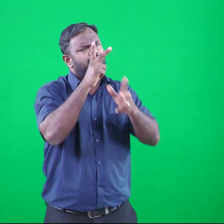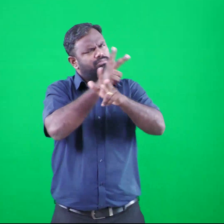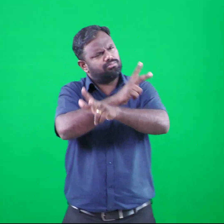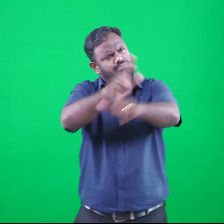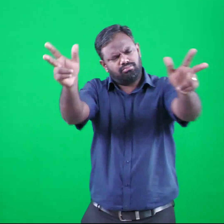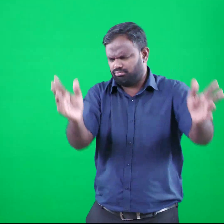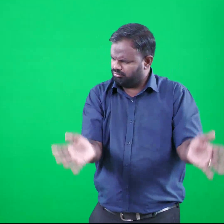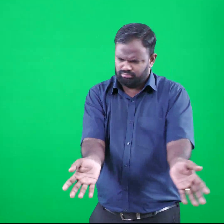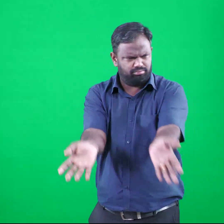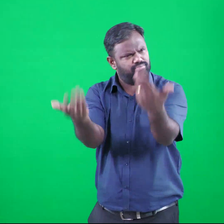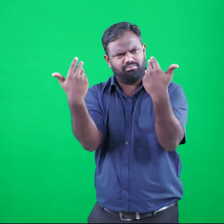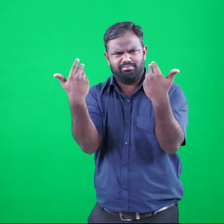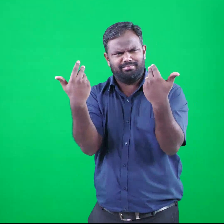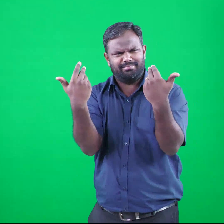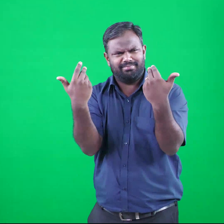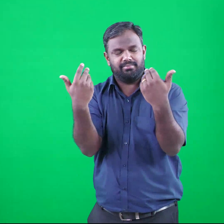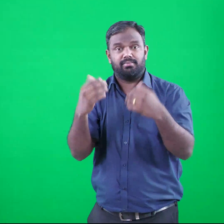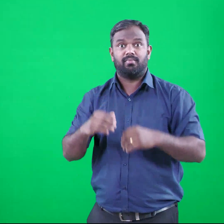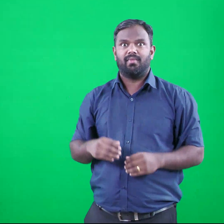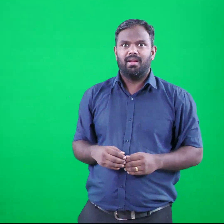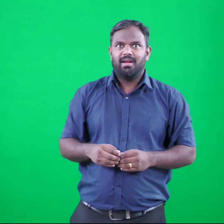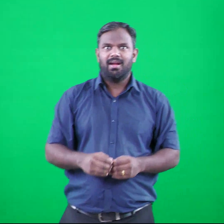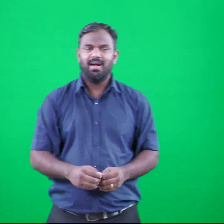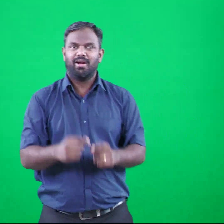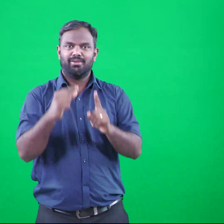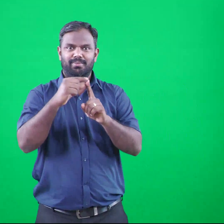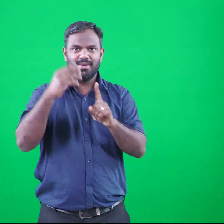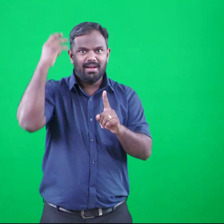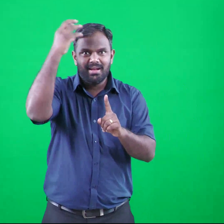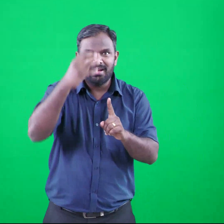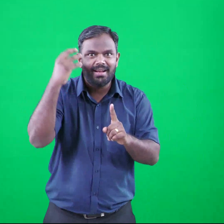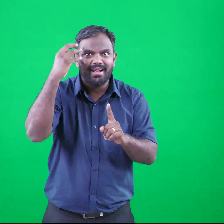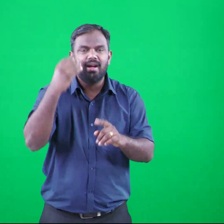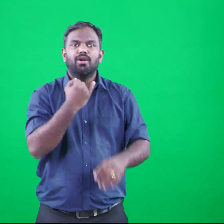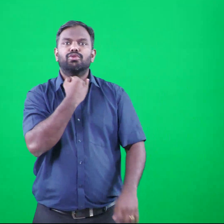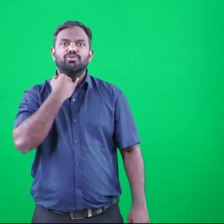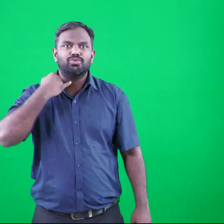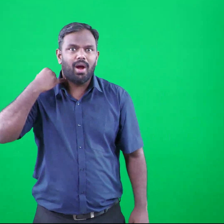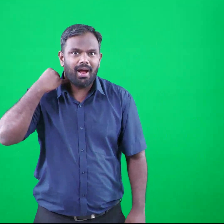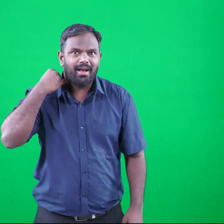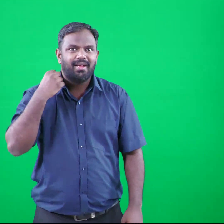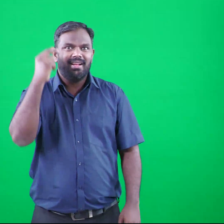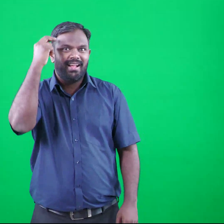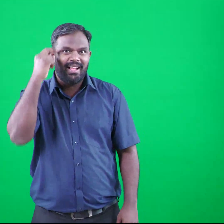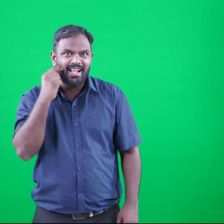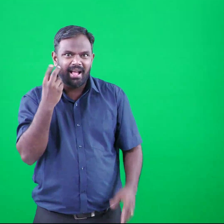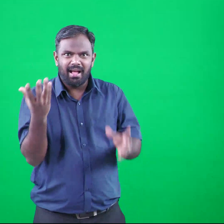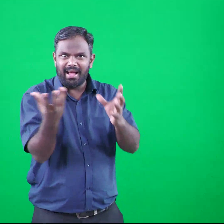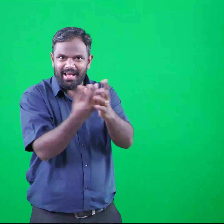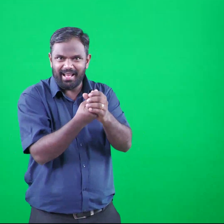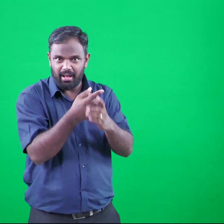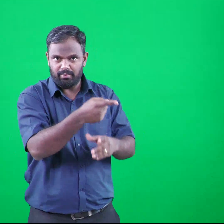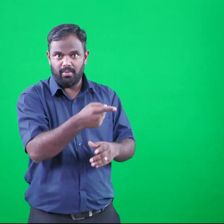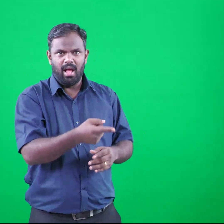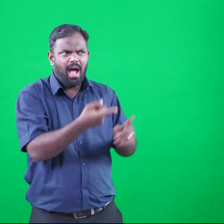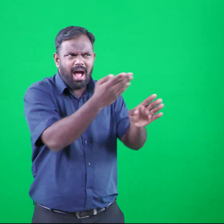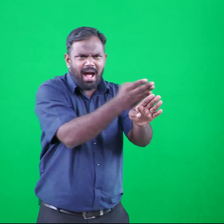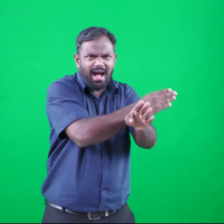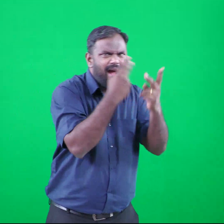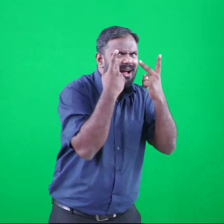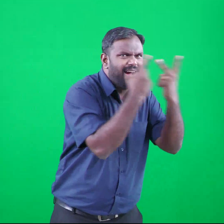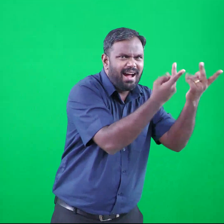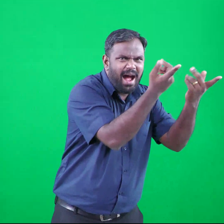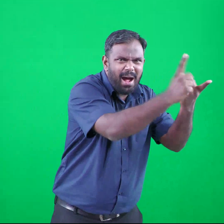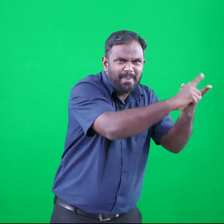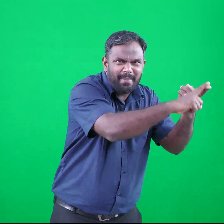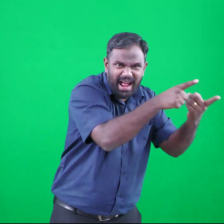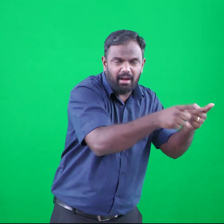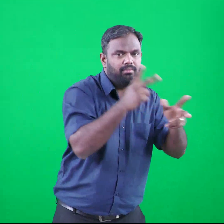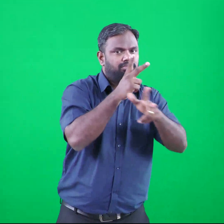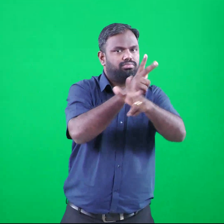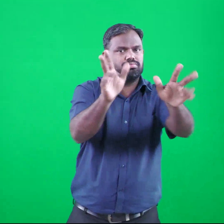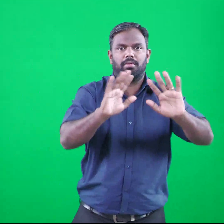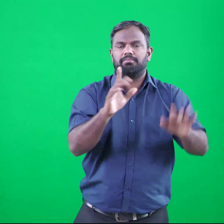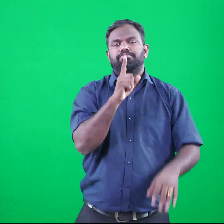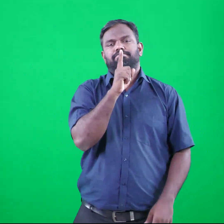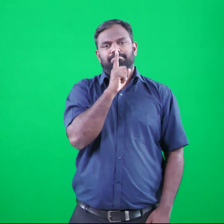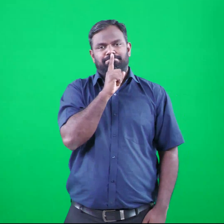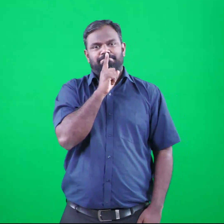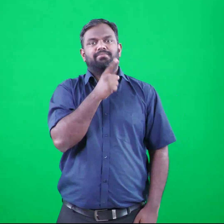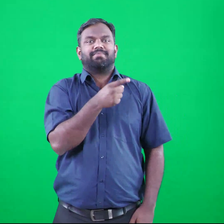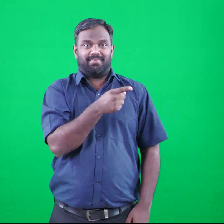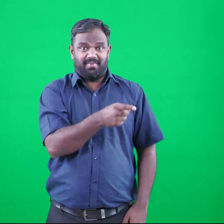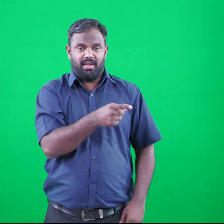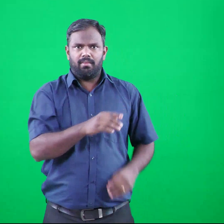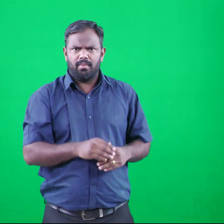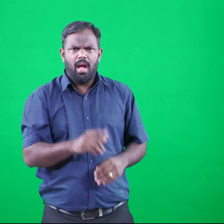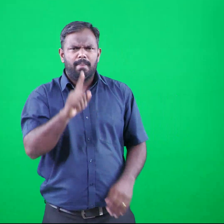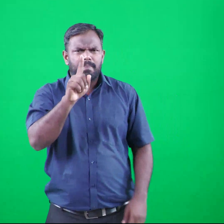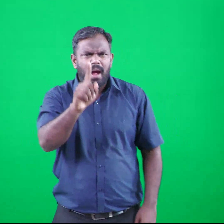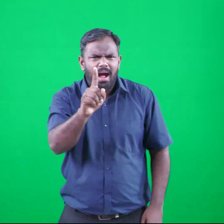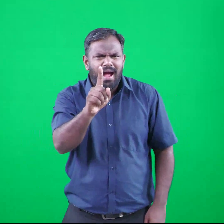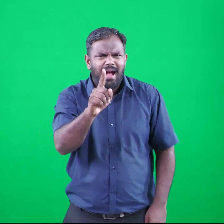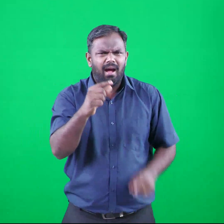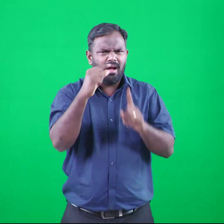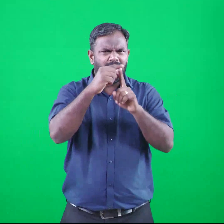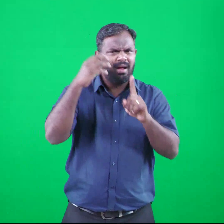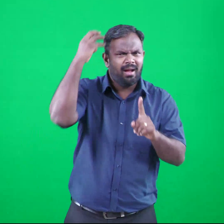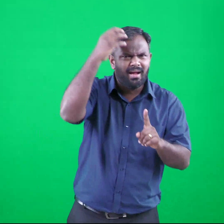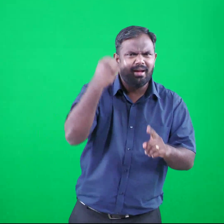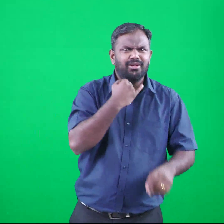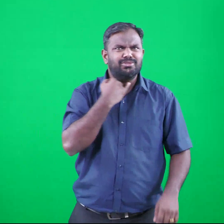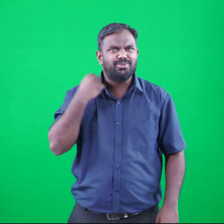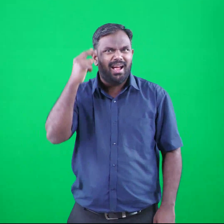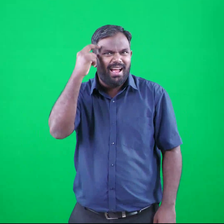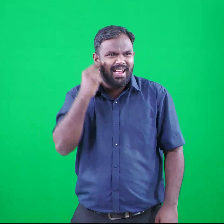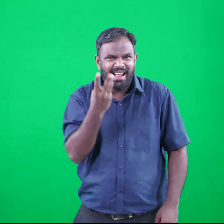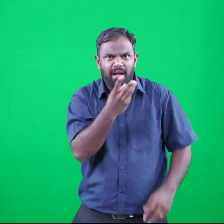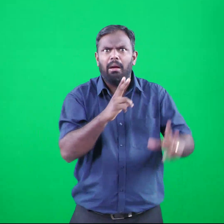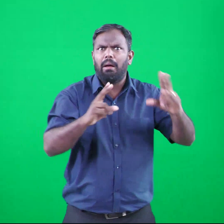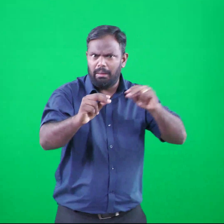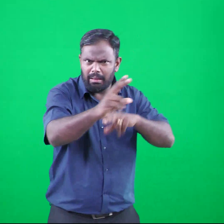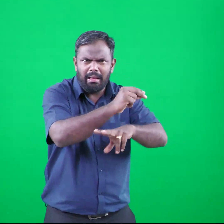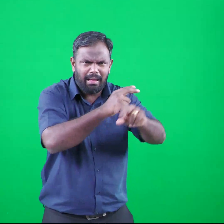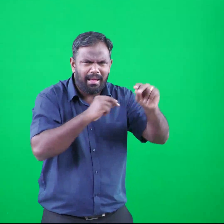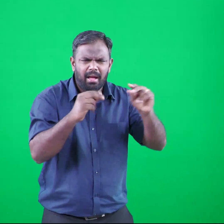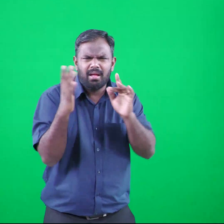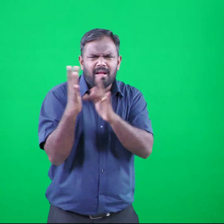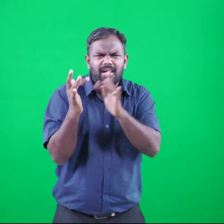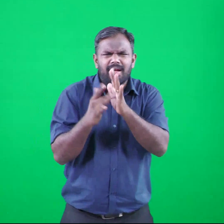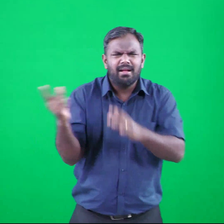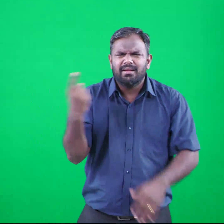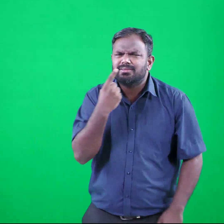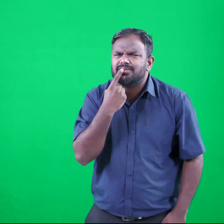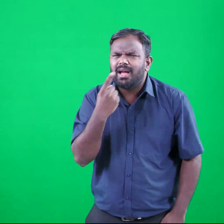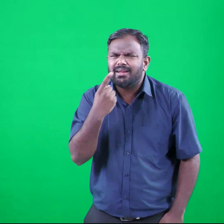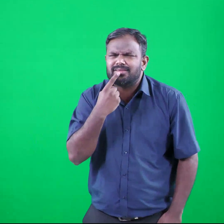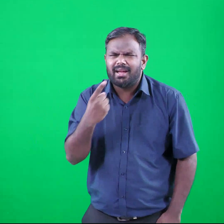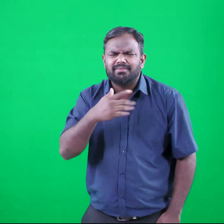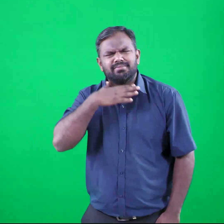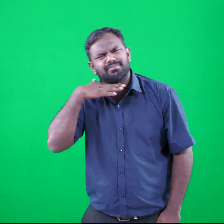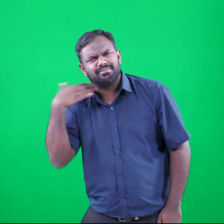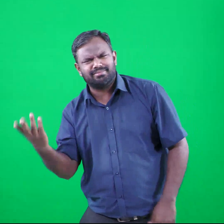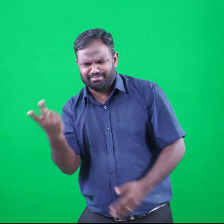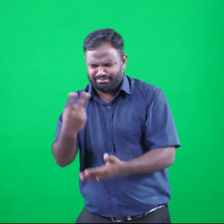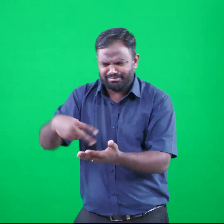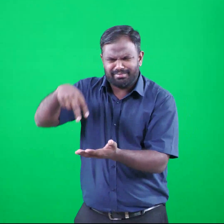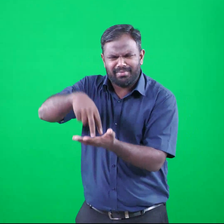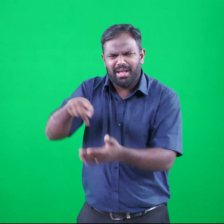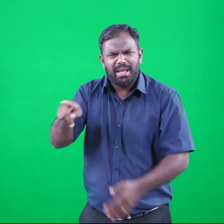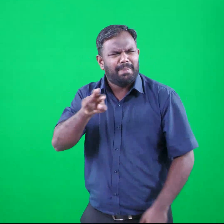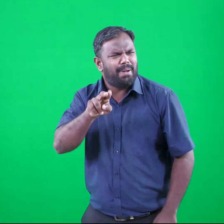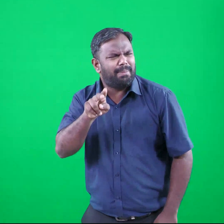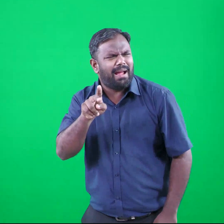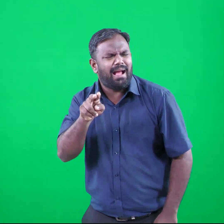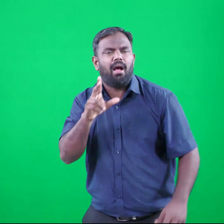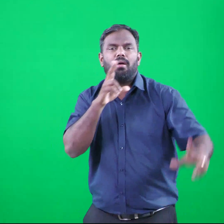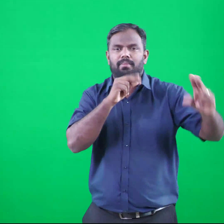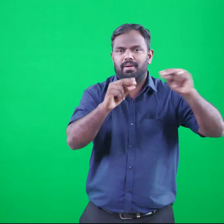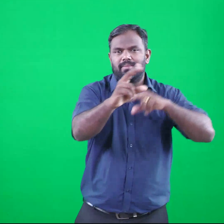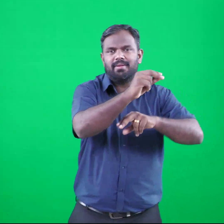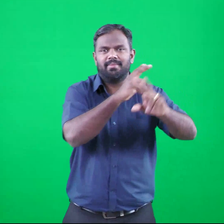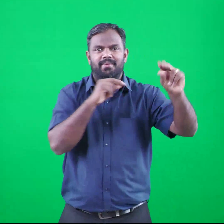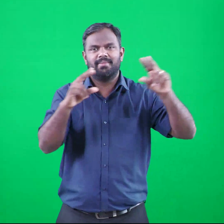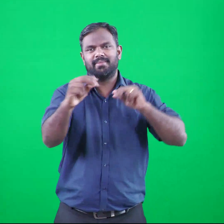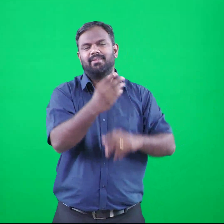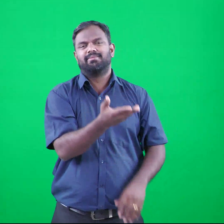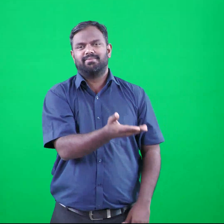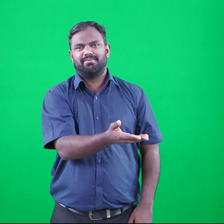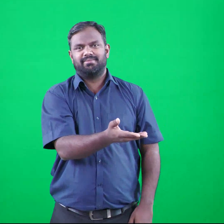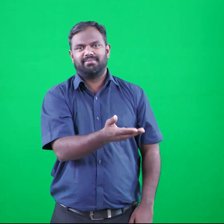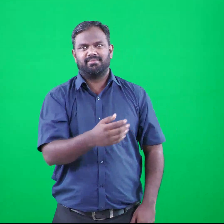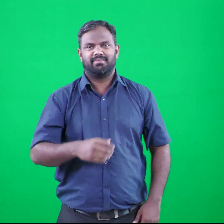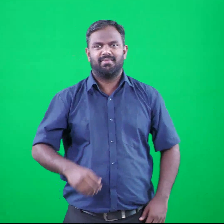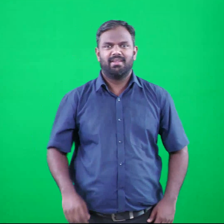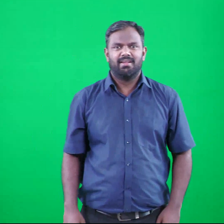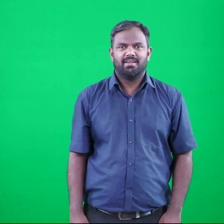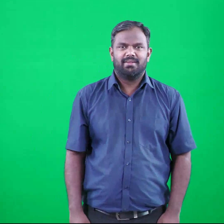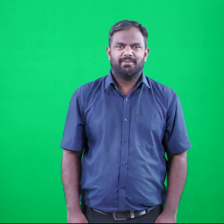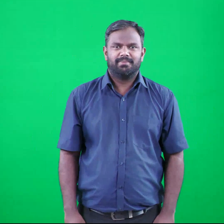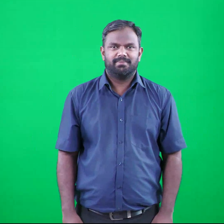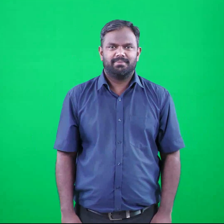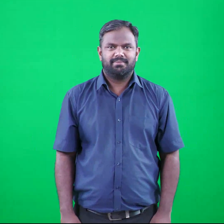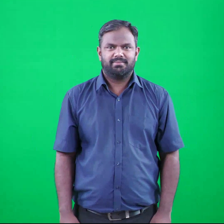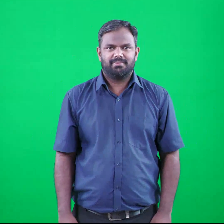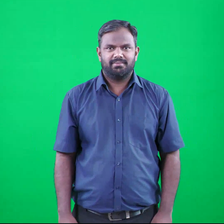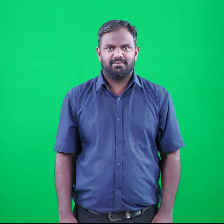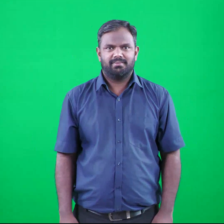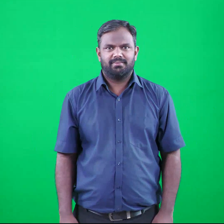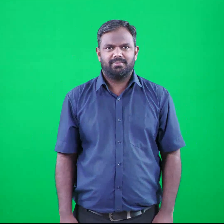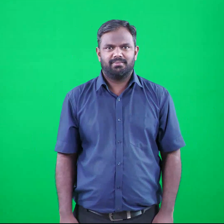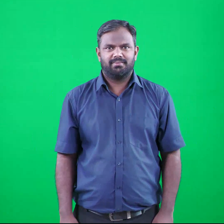So they kept this matter to themselves, discussing what it meant to rise from the dead.